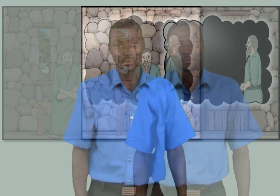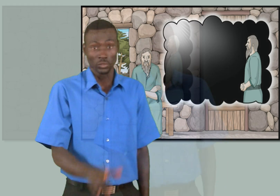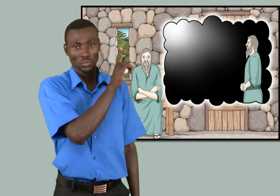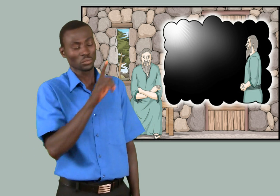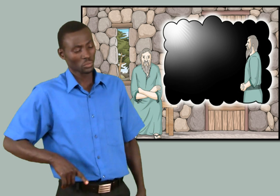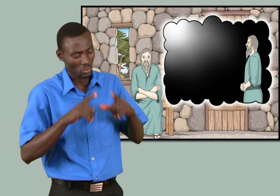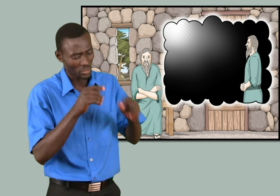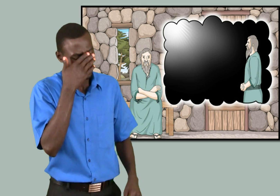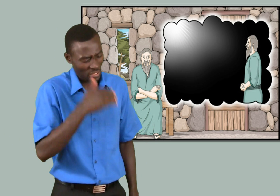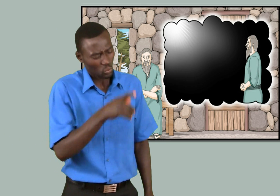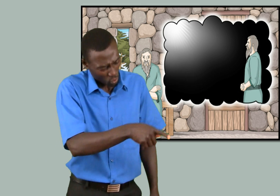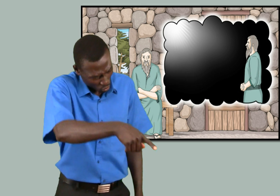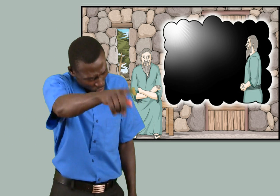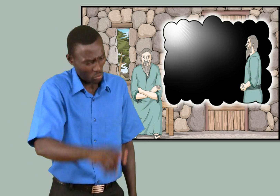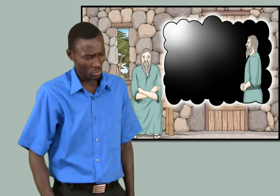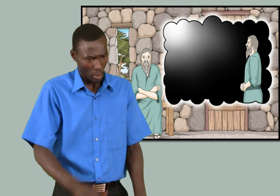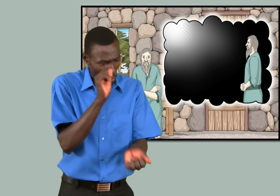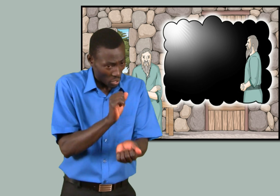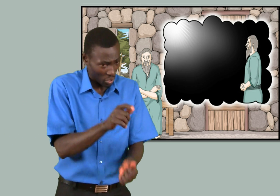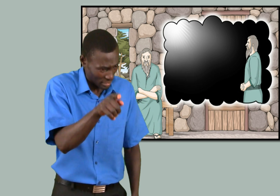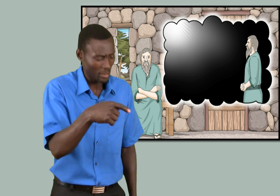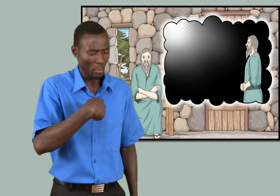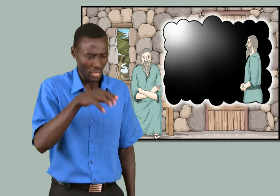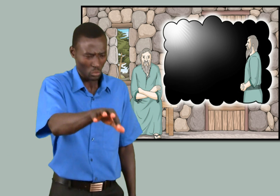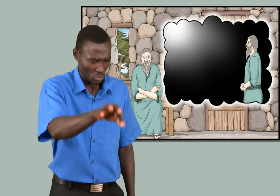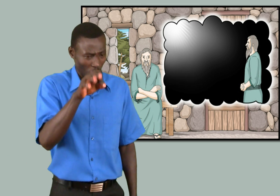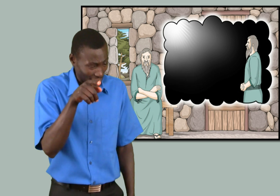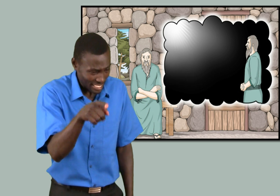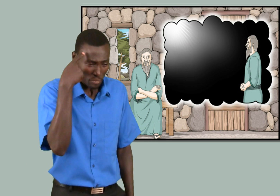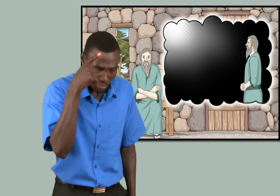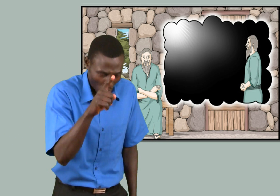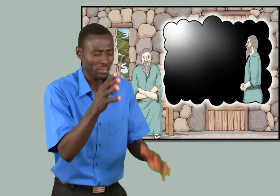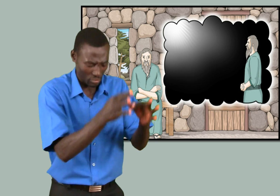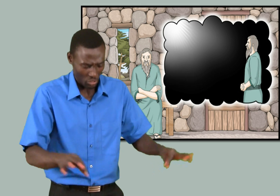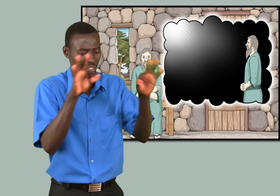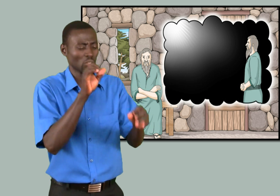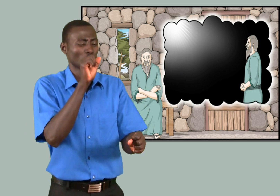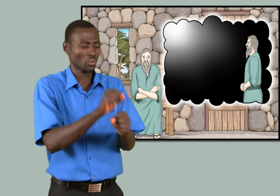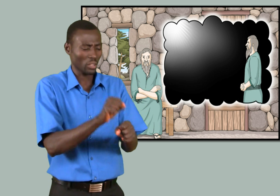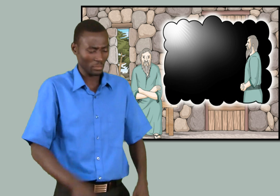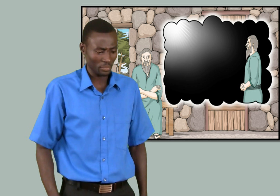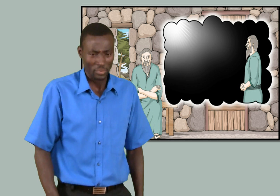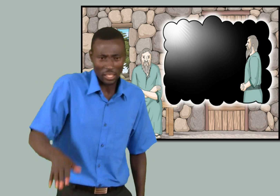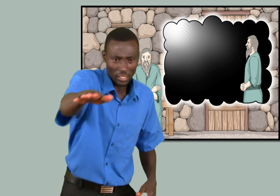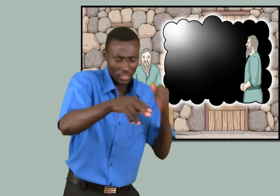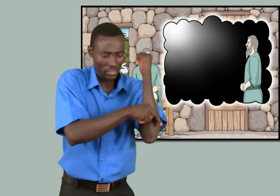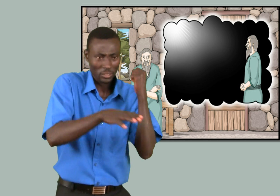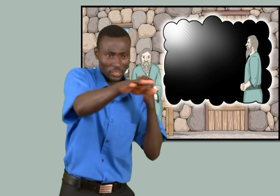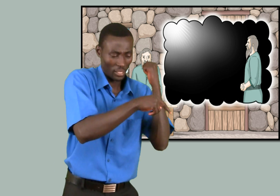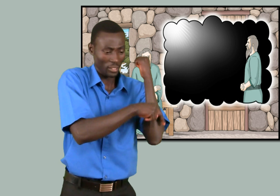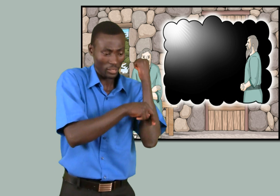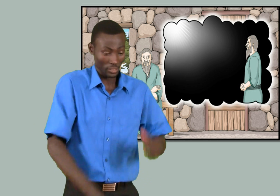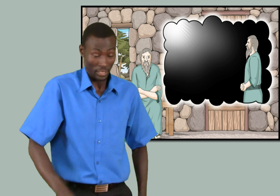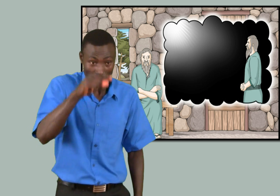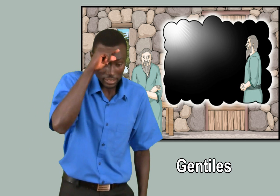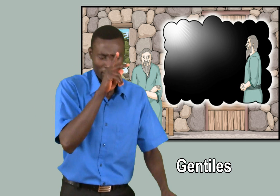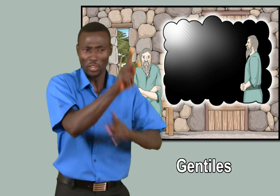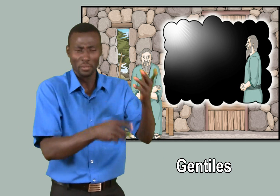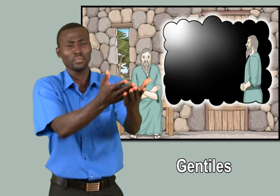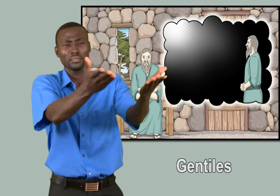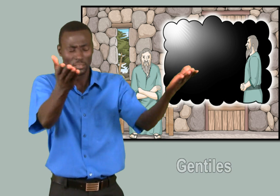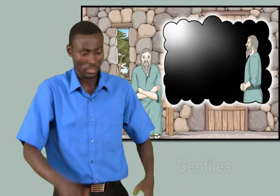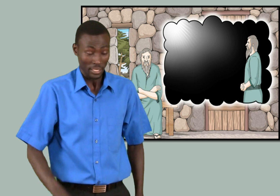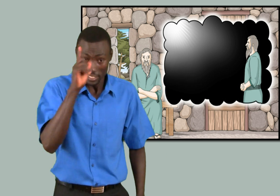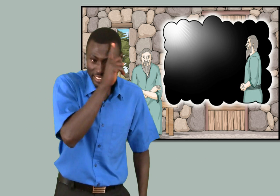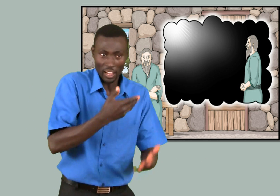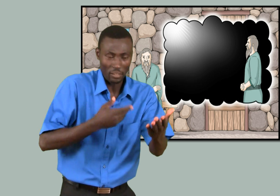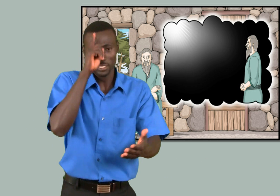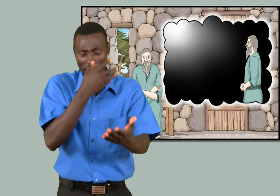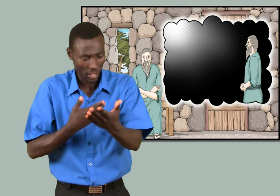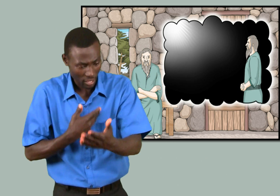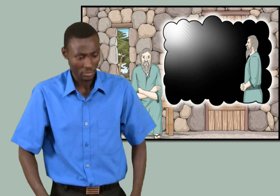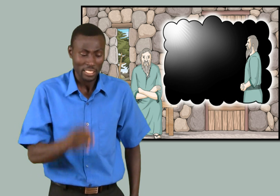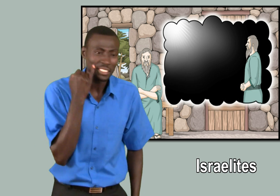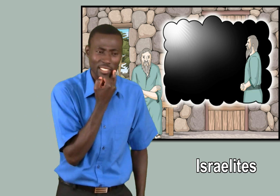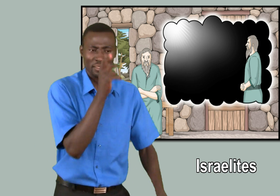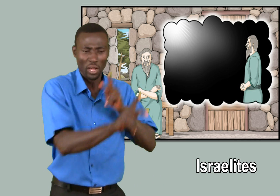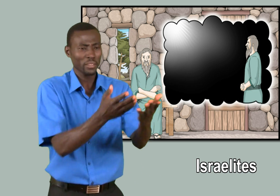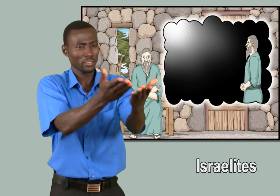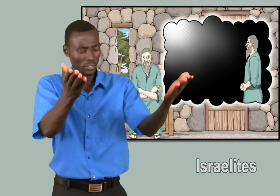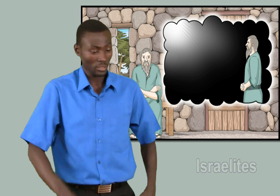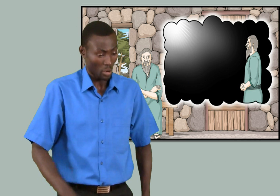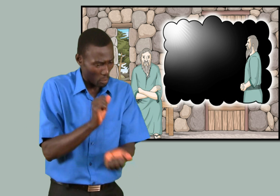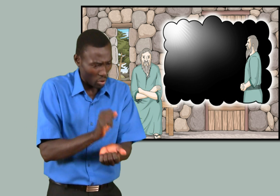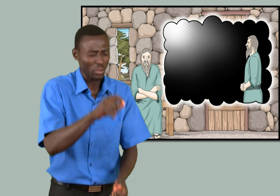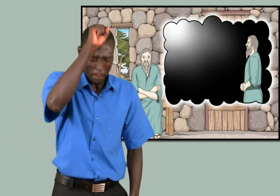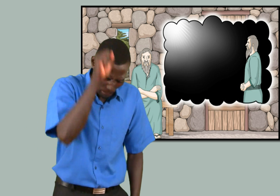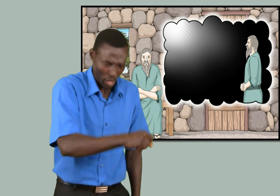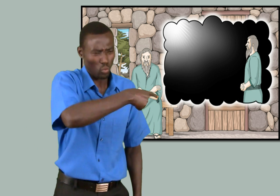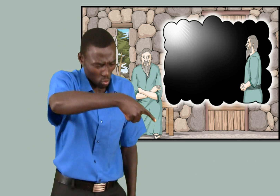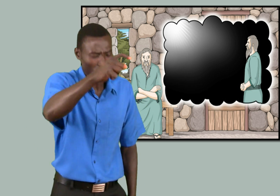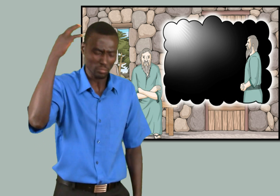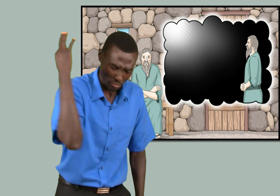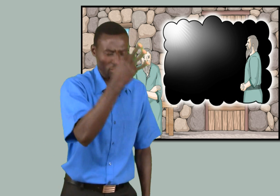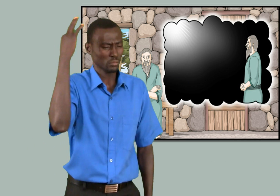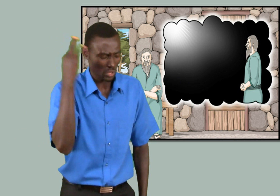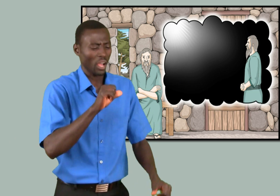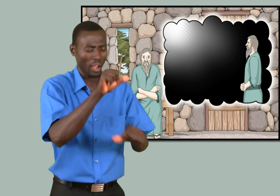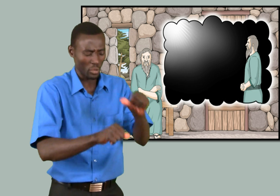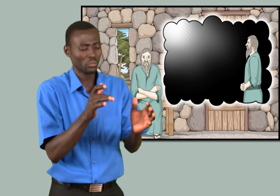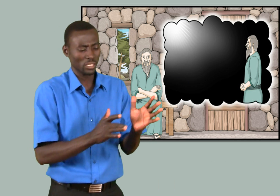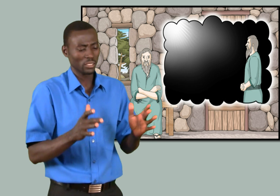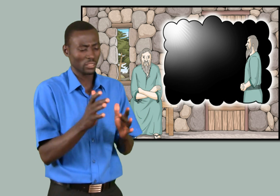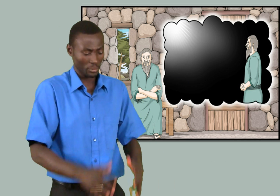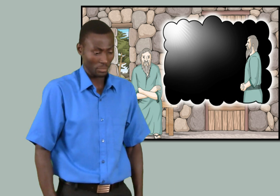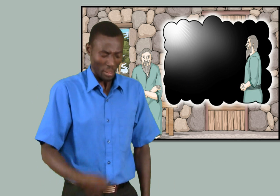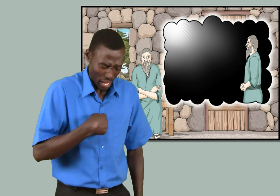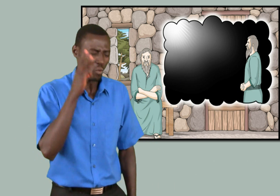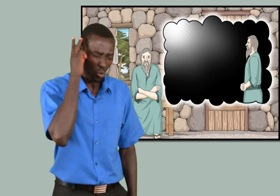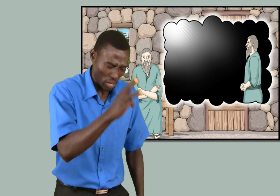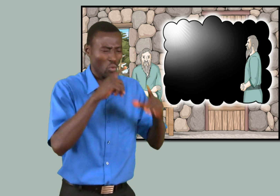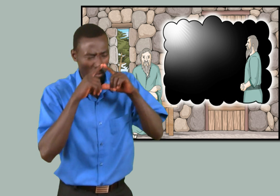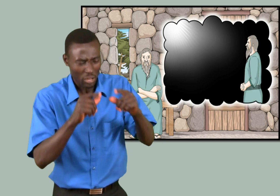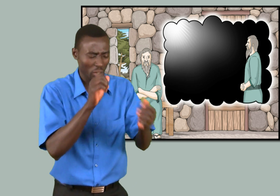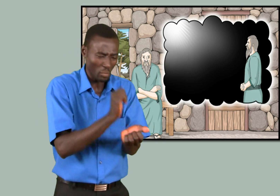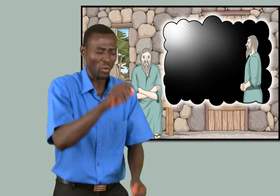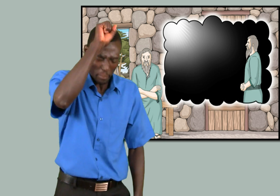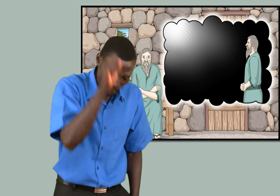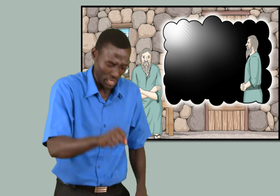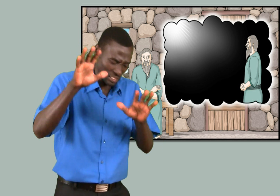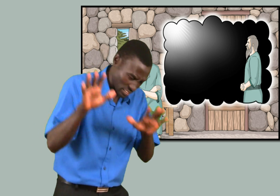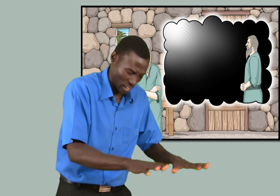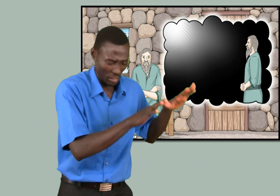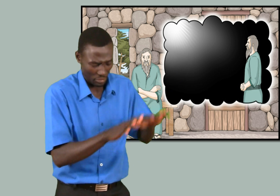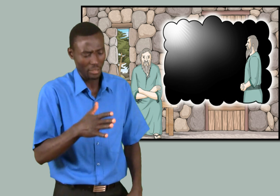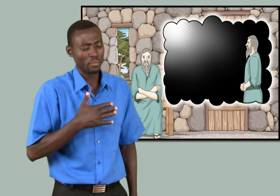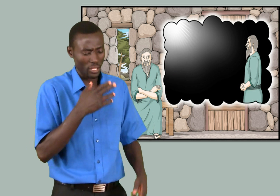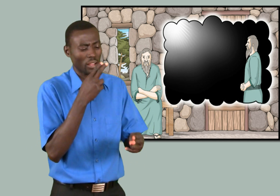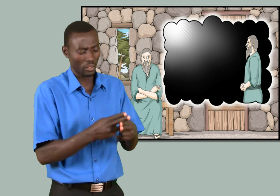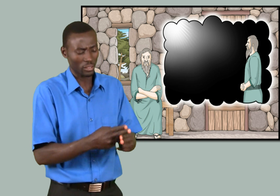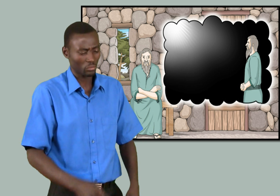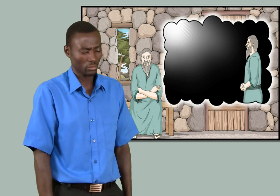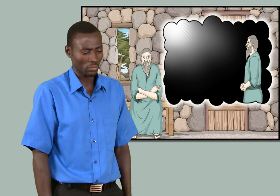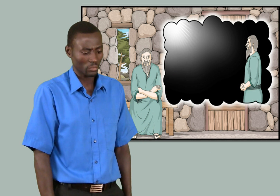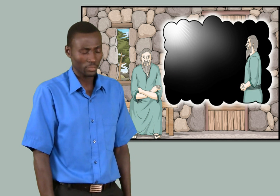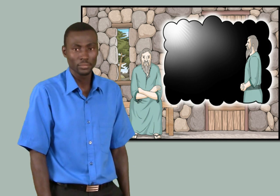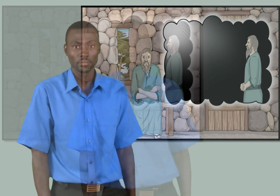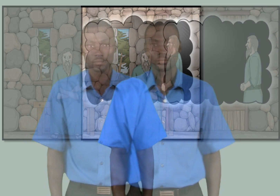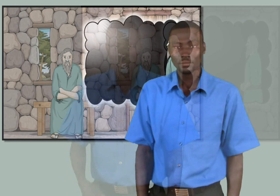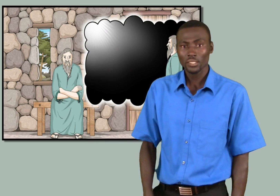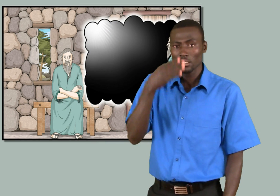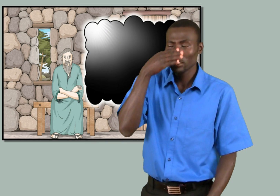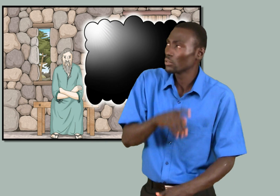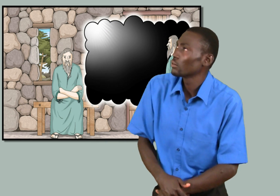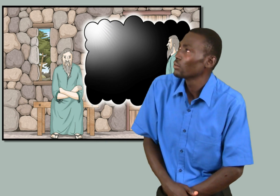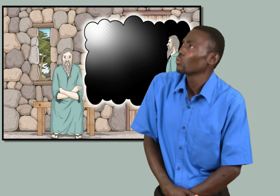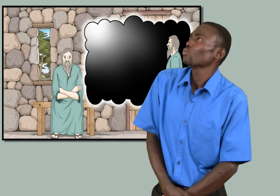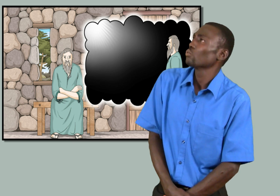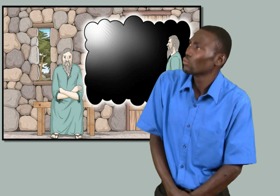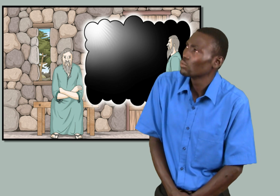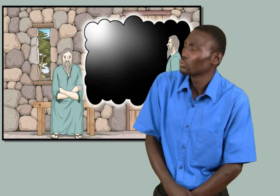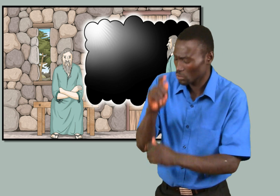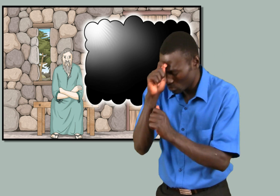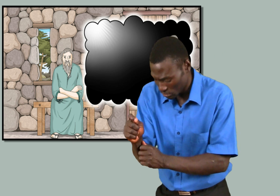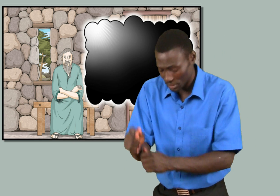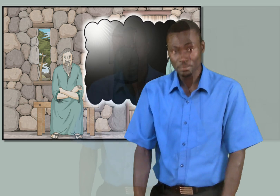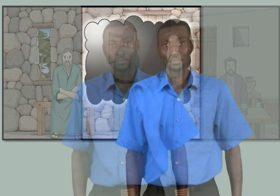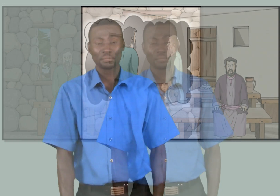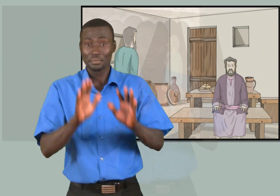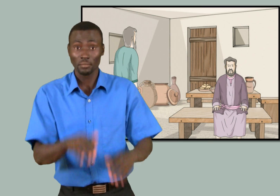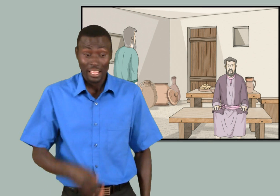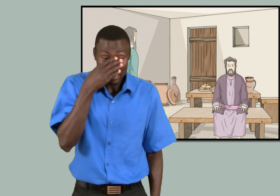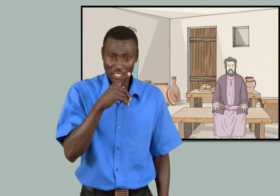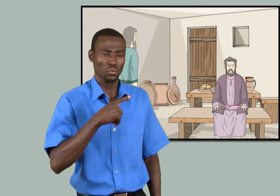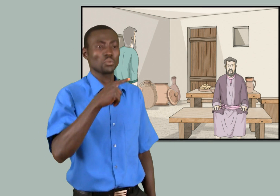“This man is My chosen instrument to carry My name before the Gentiles and their kings, and before the people of Israel. I will show him how much he must suffer for My name.”